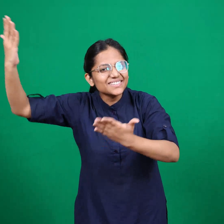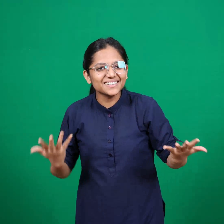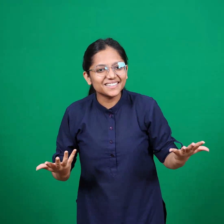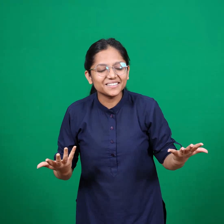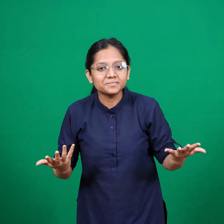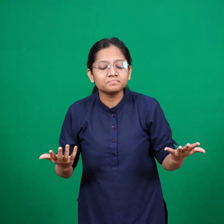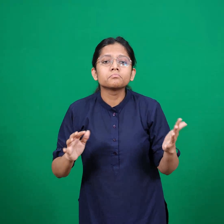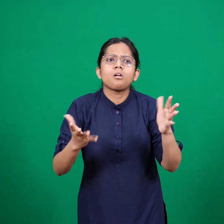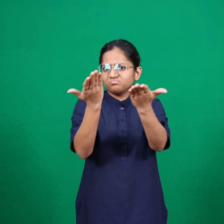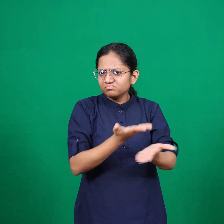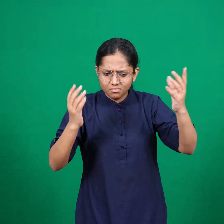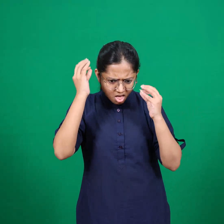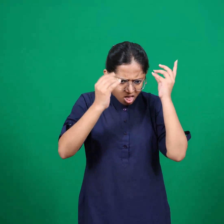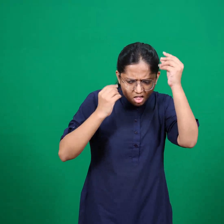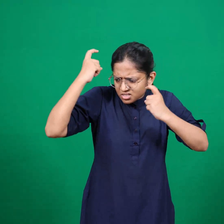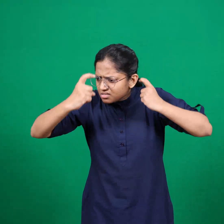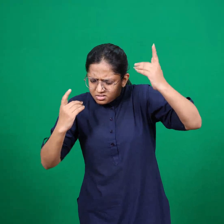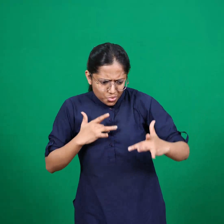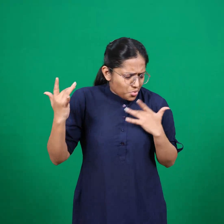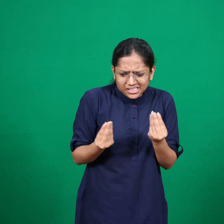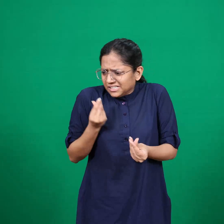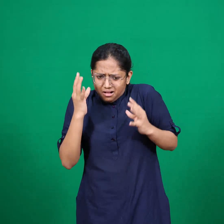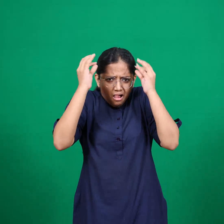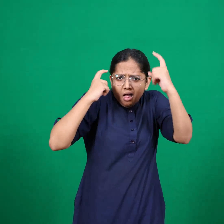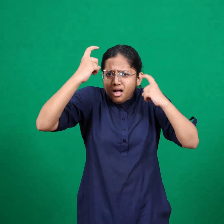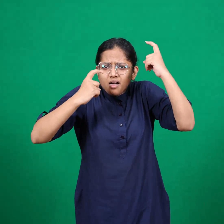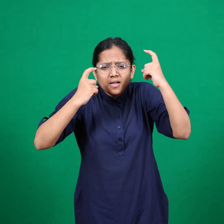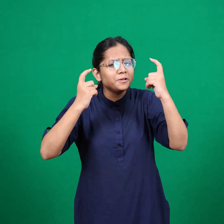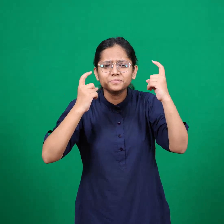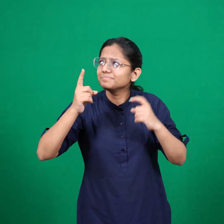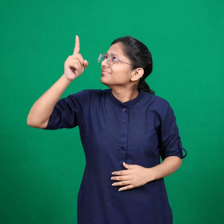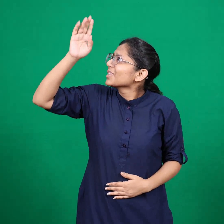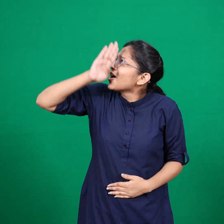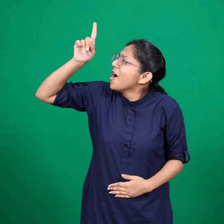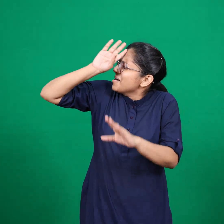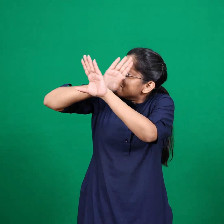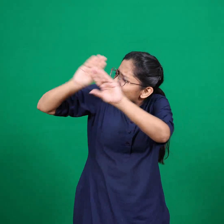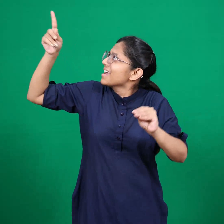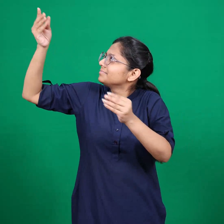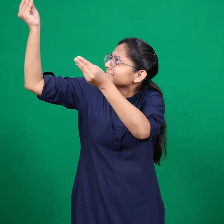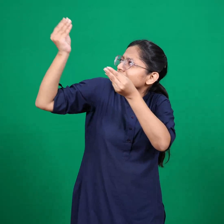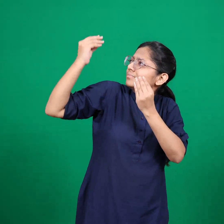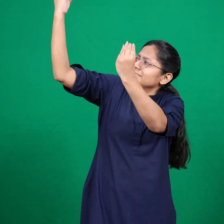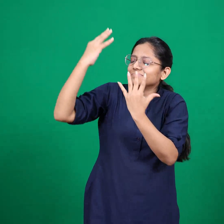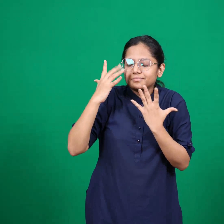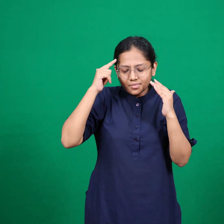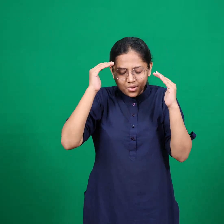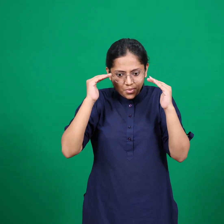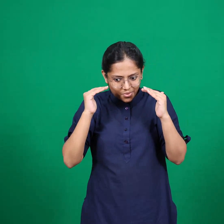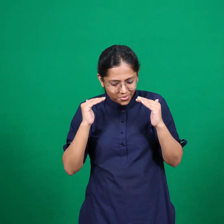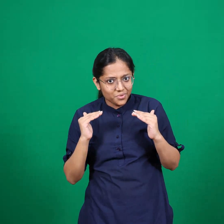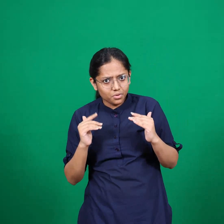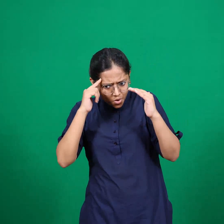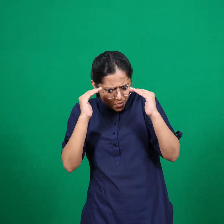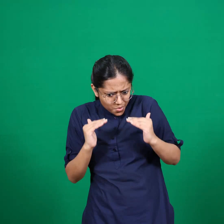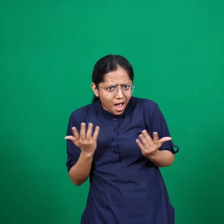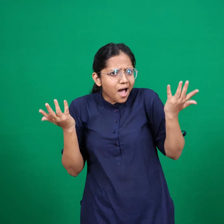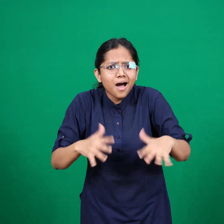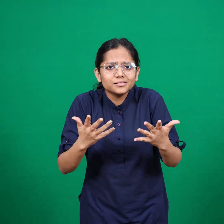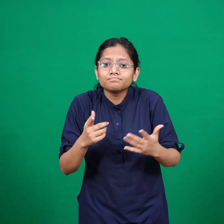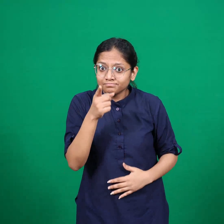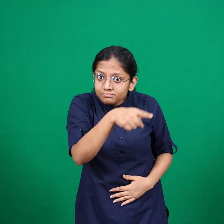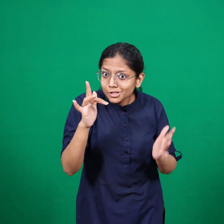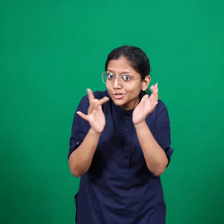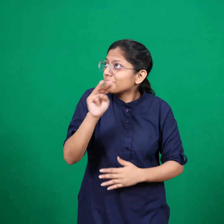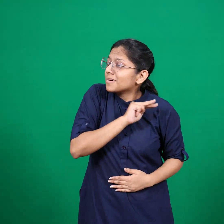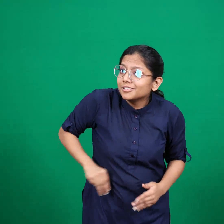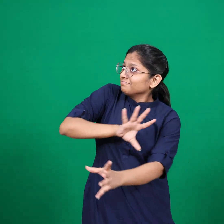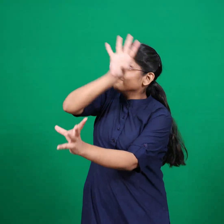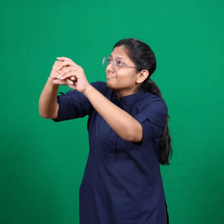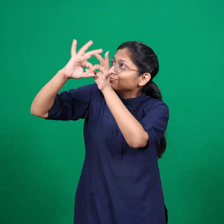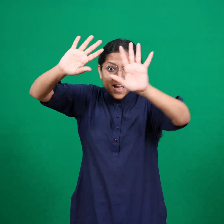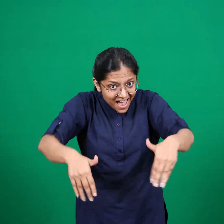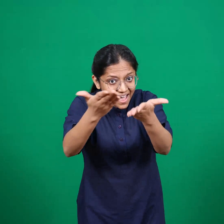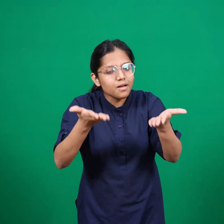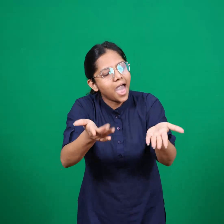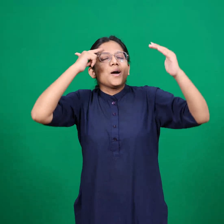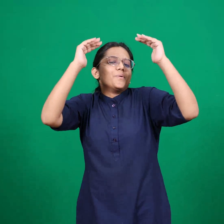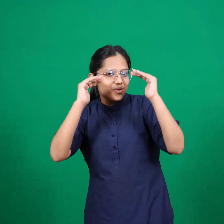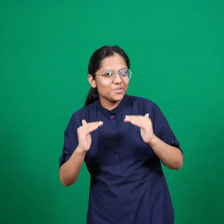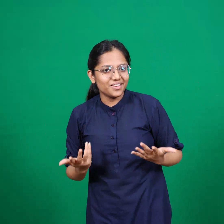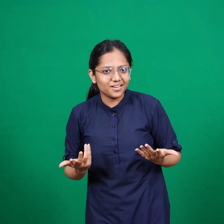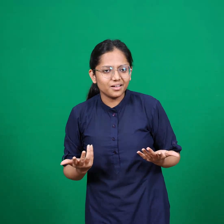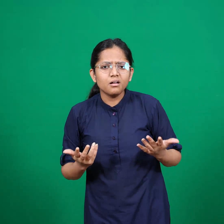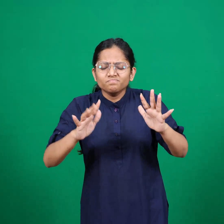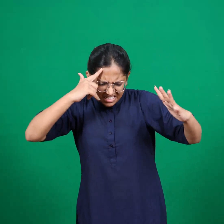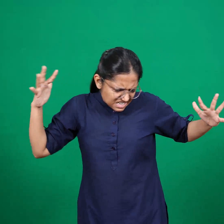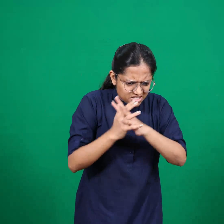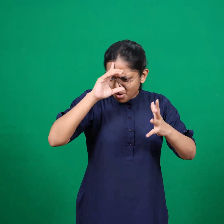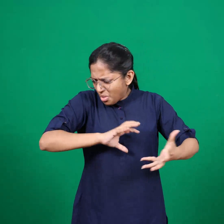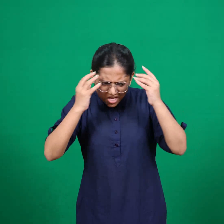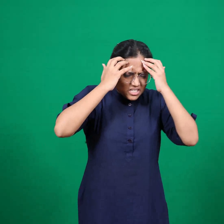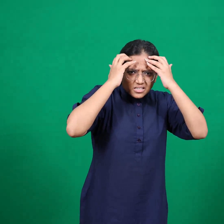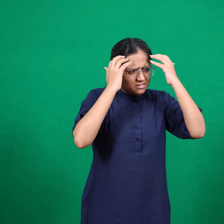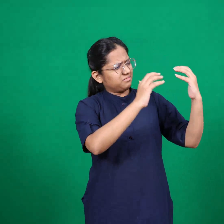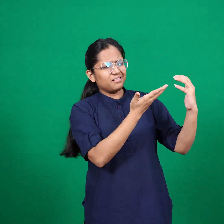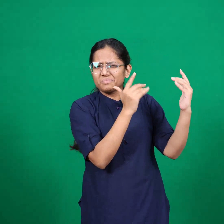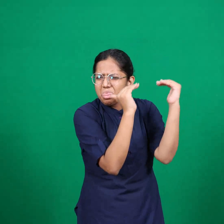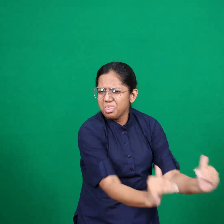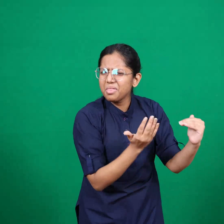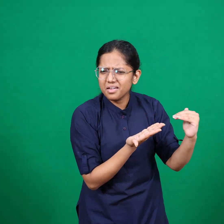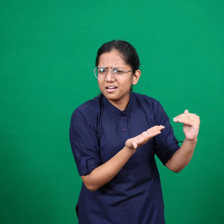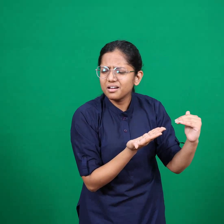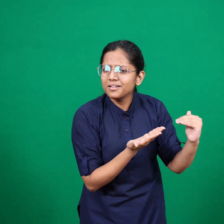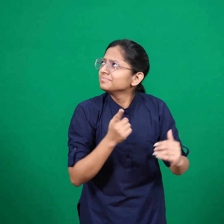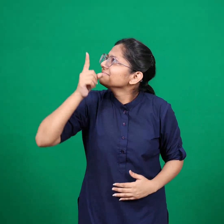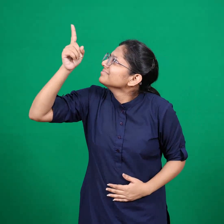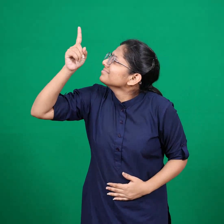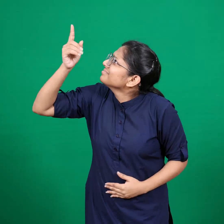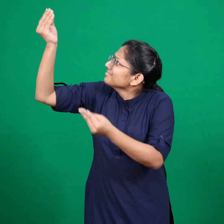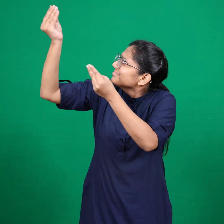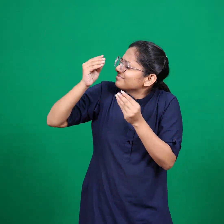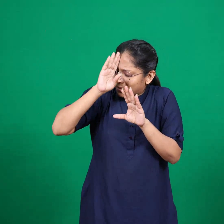And the peace of God, which surpasses all understanding, will guard your hearts and your minds in Christ Jesus.